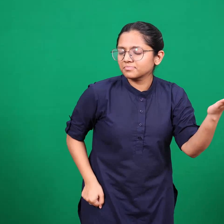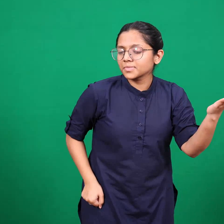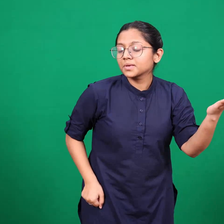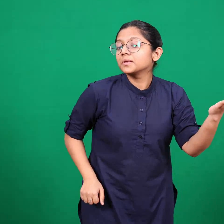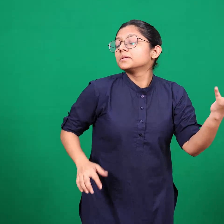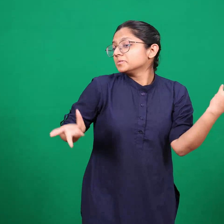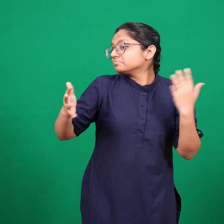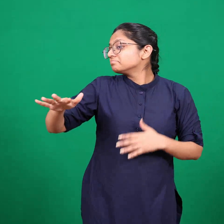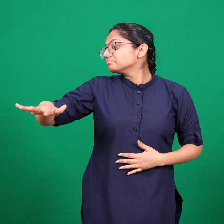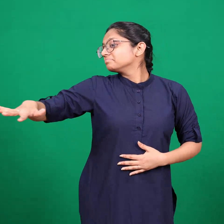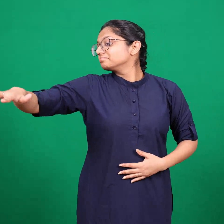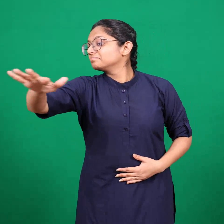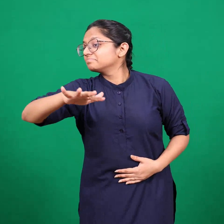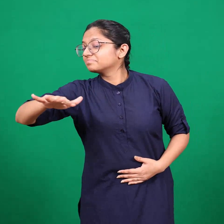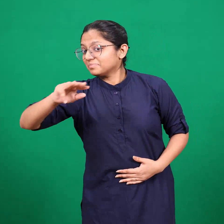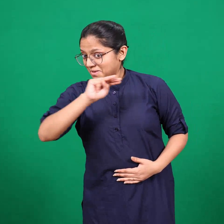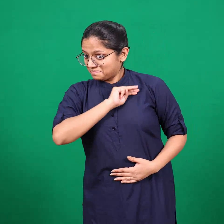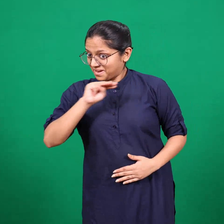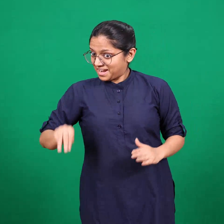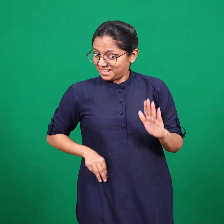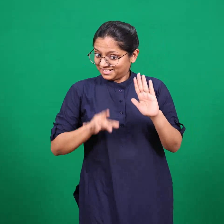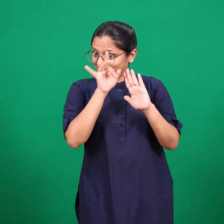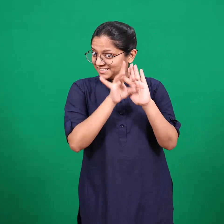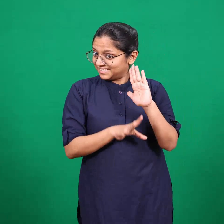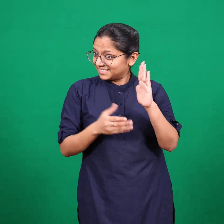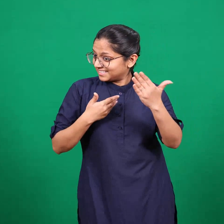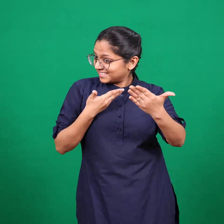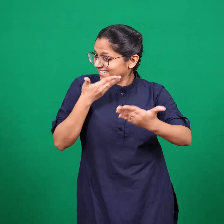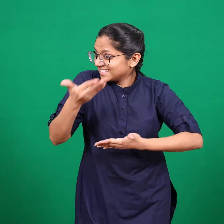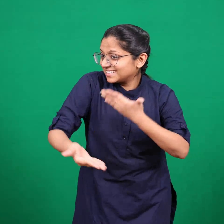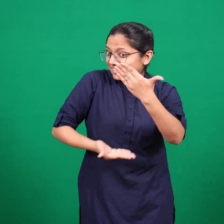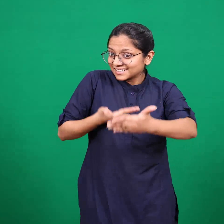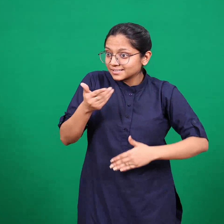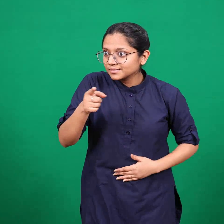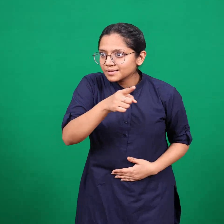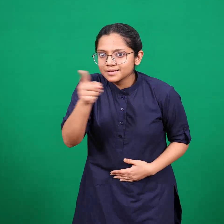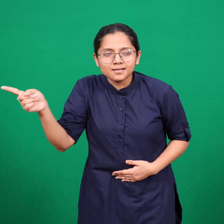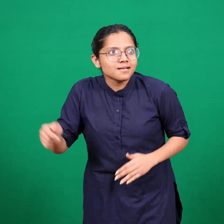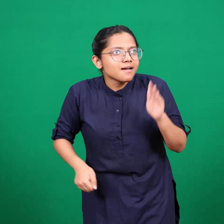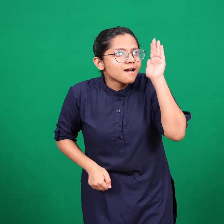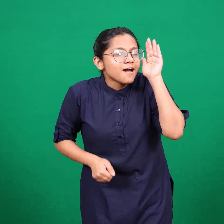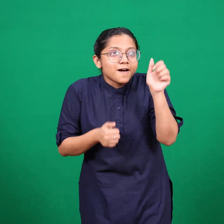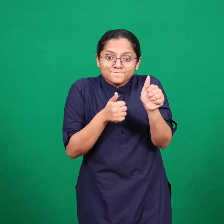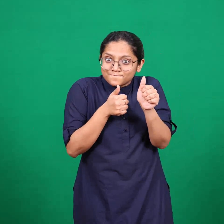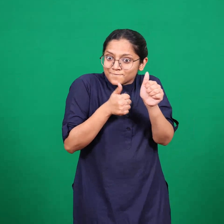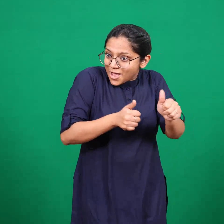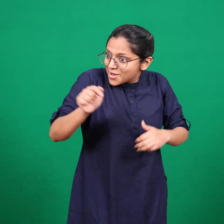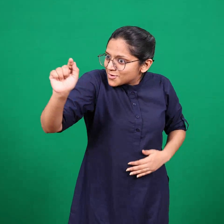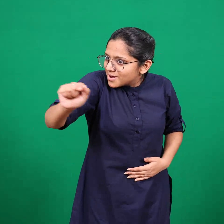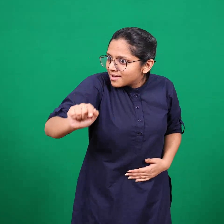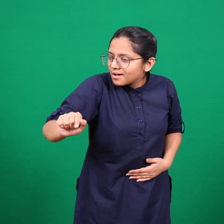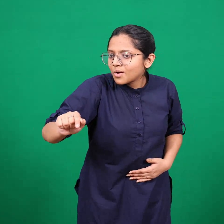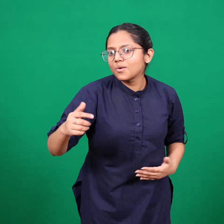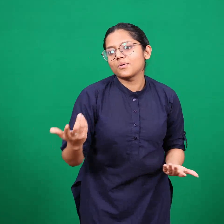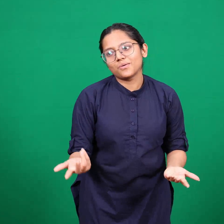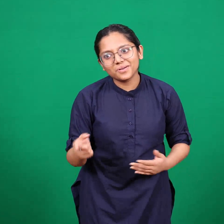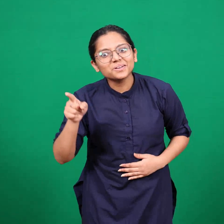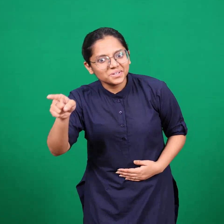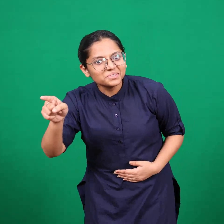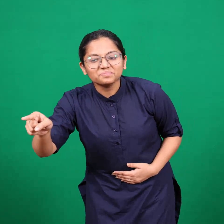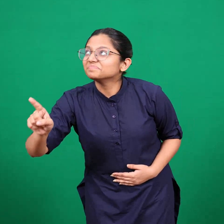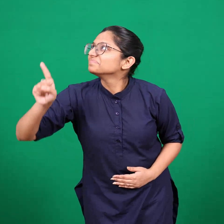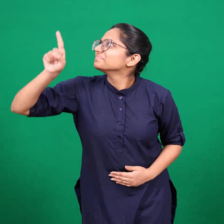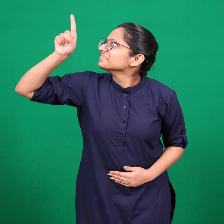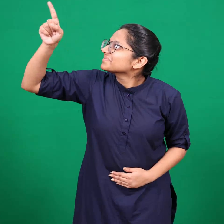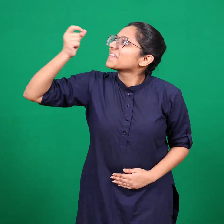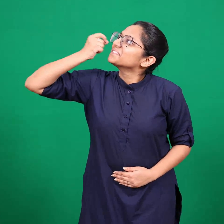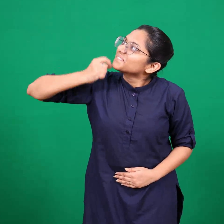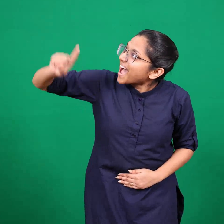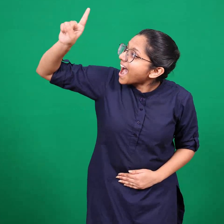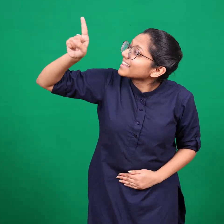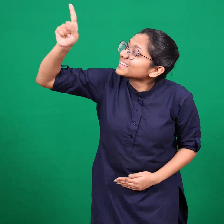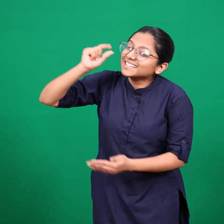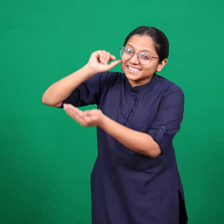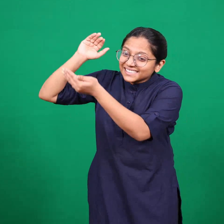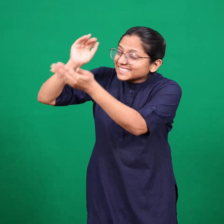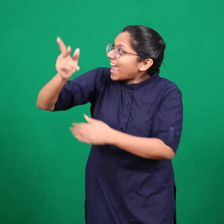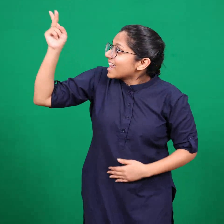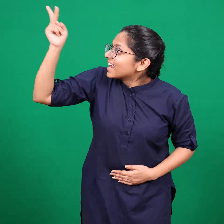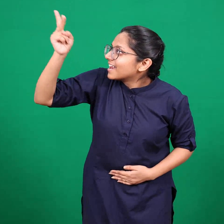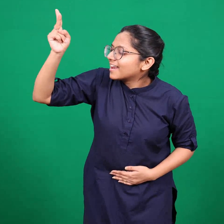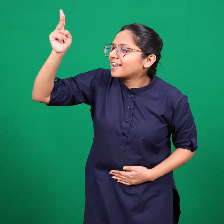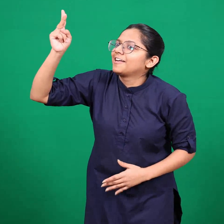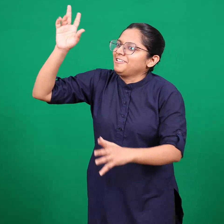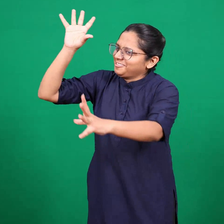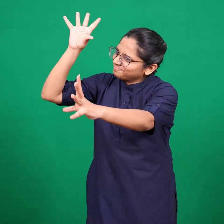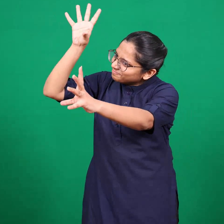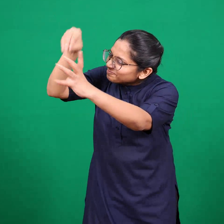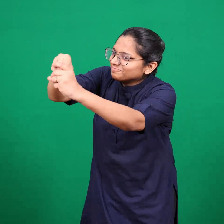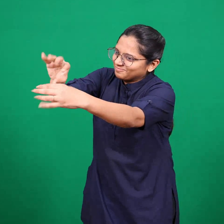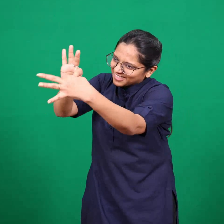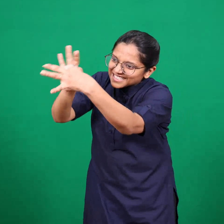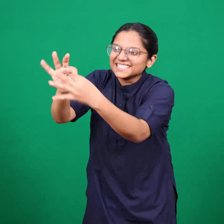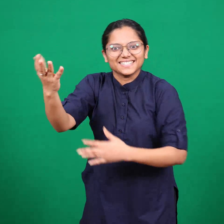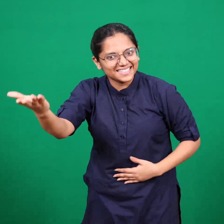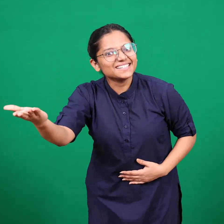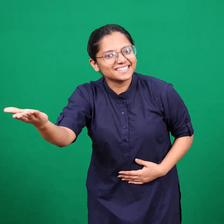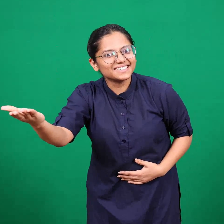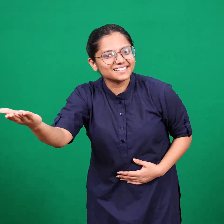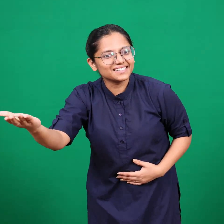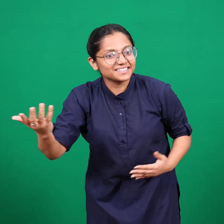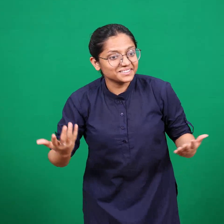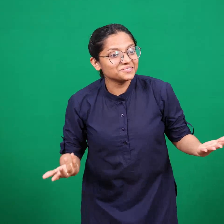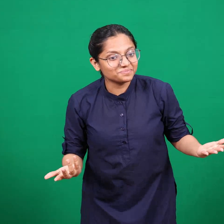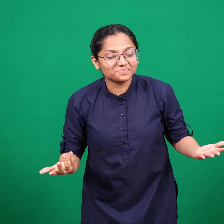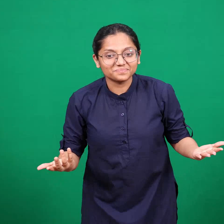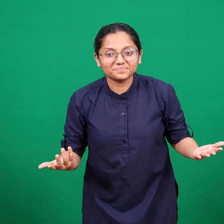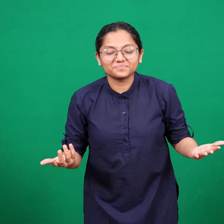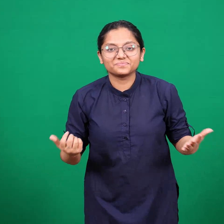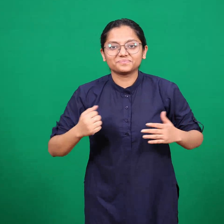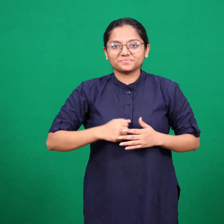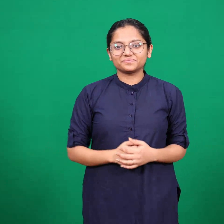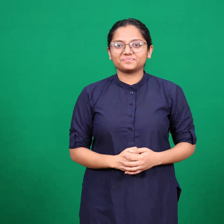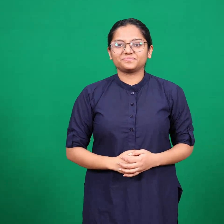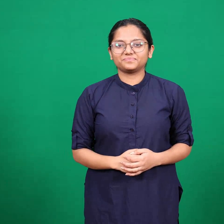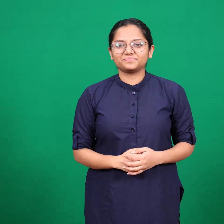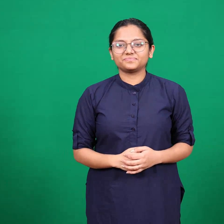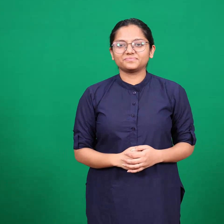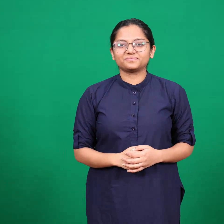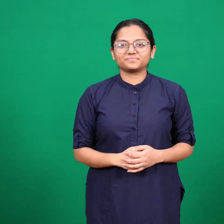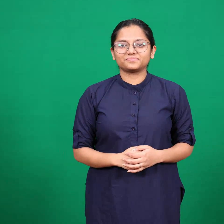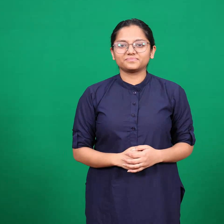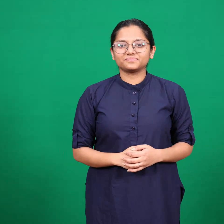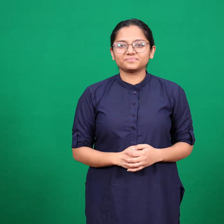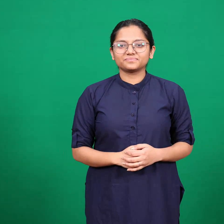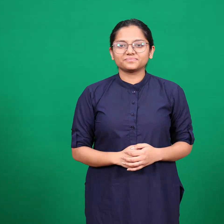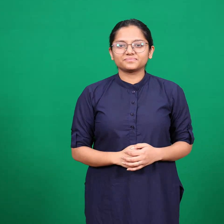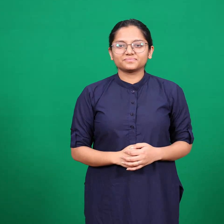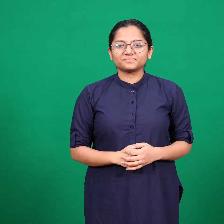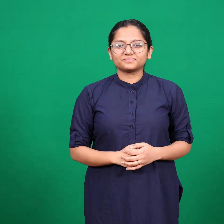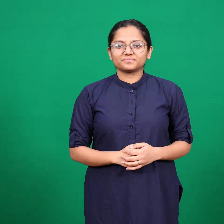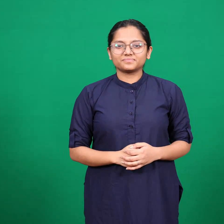Whoever remains in His teaching has both the Father and the Son.